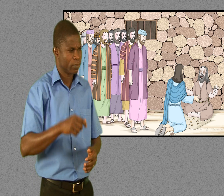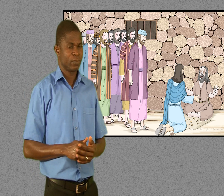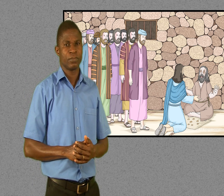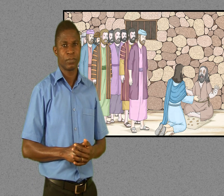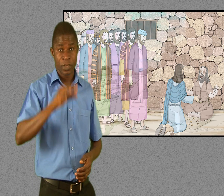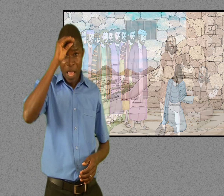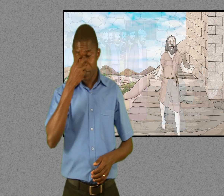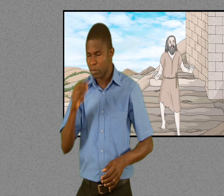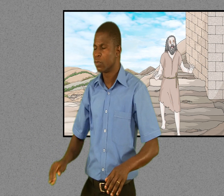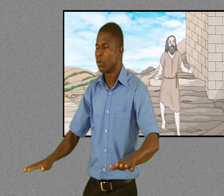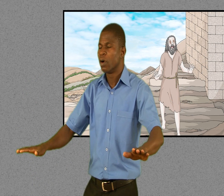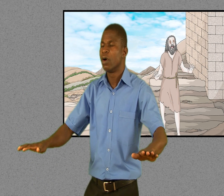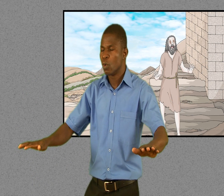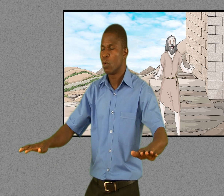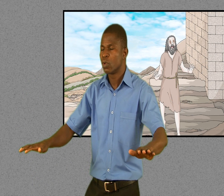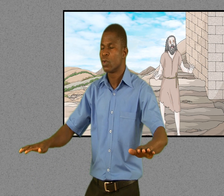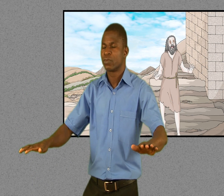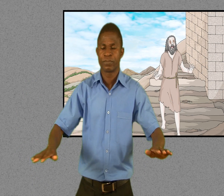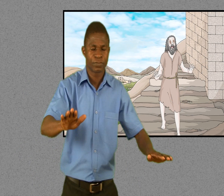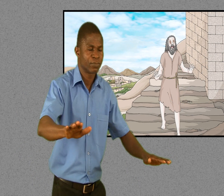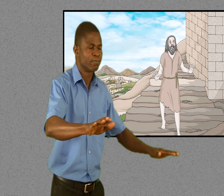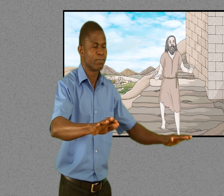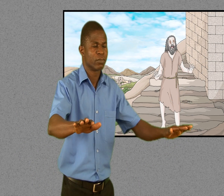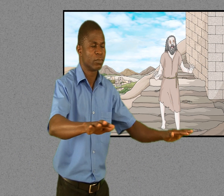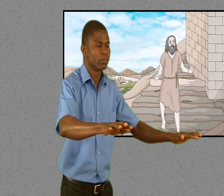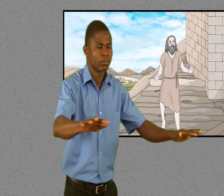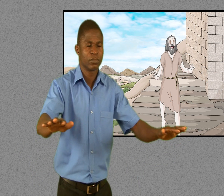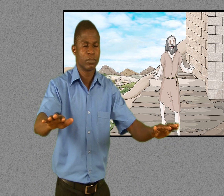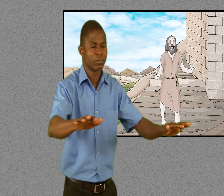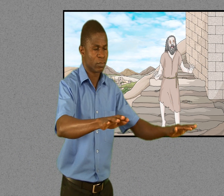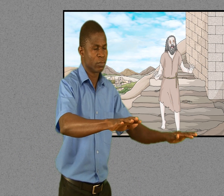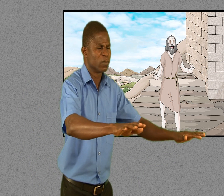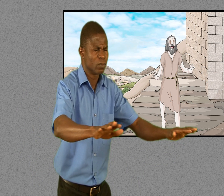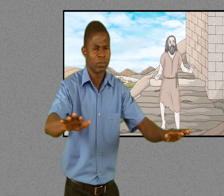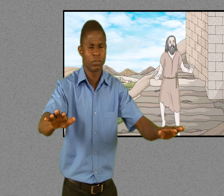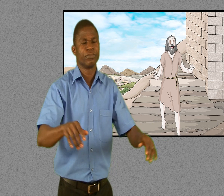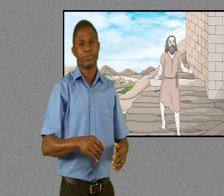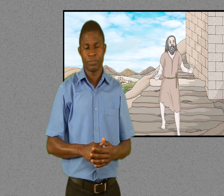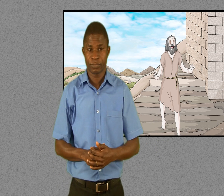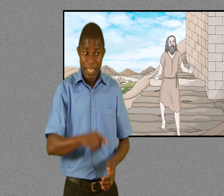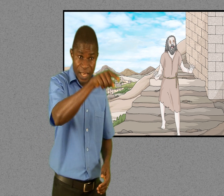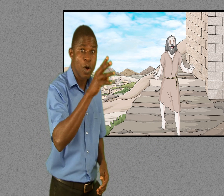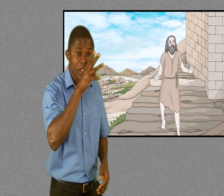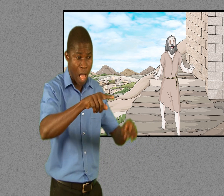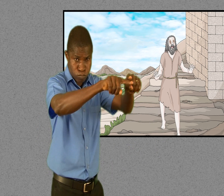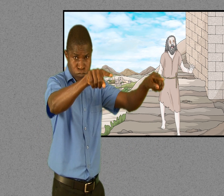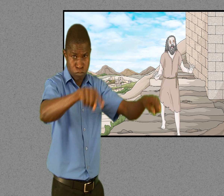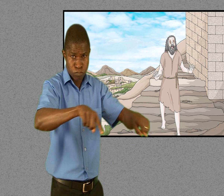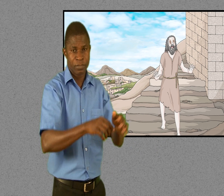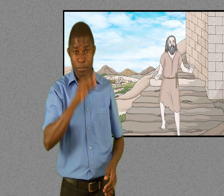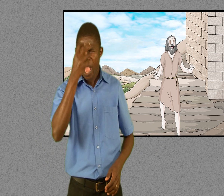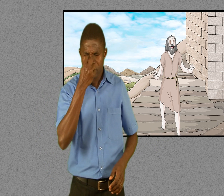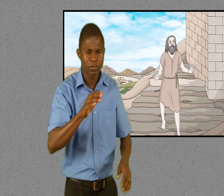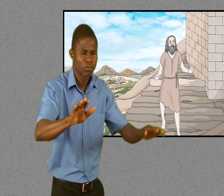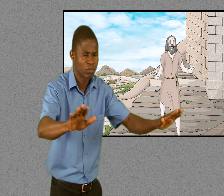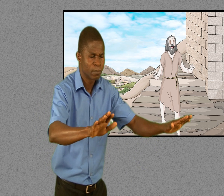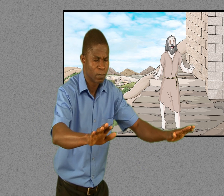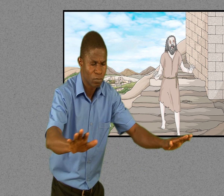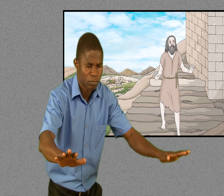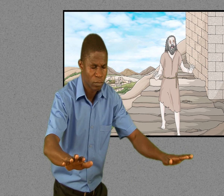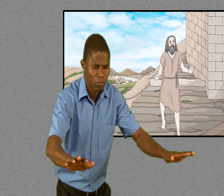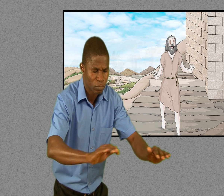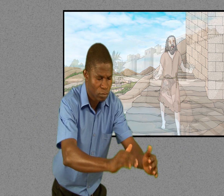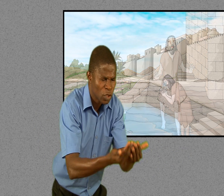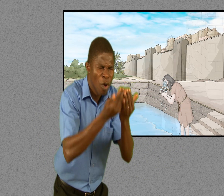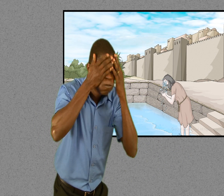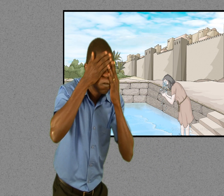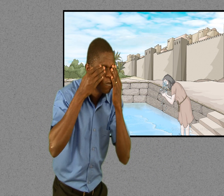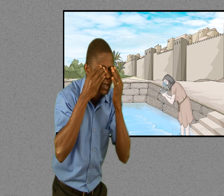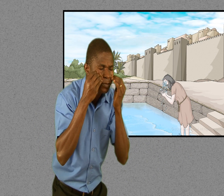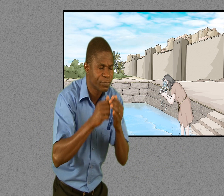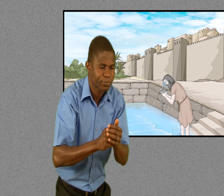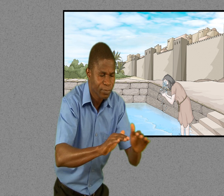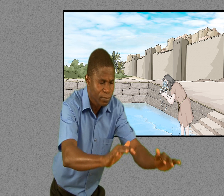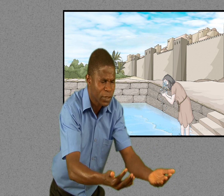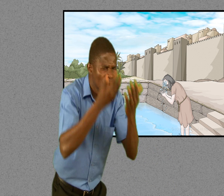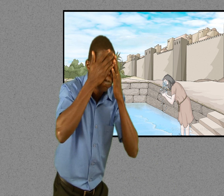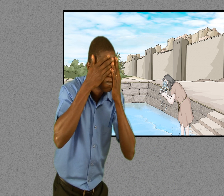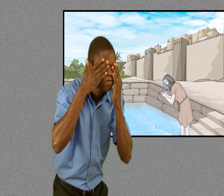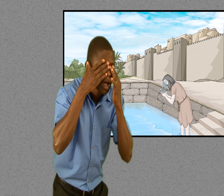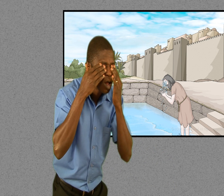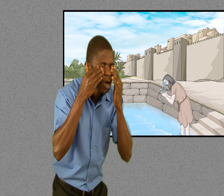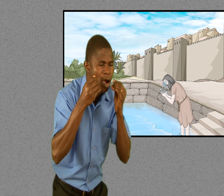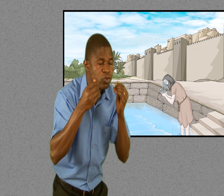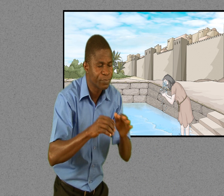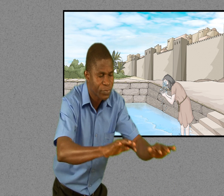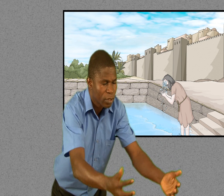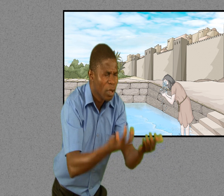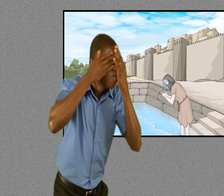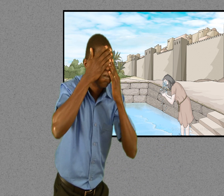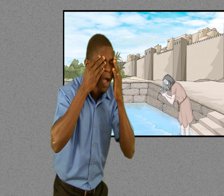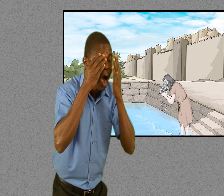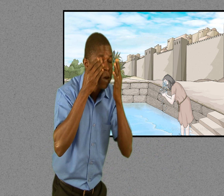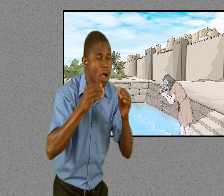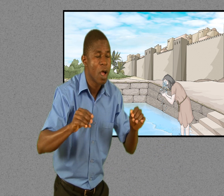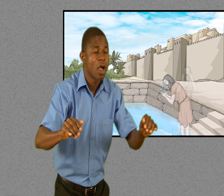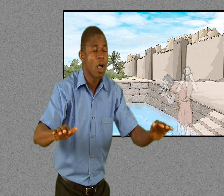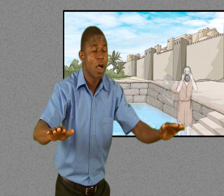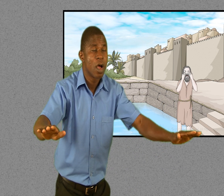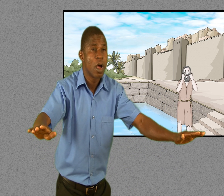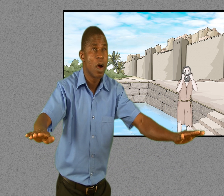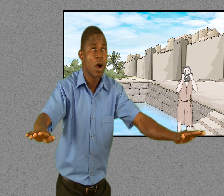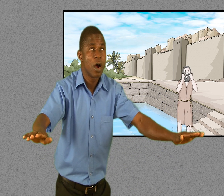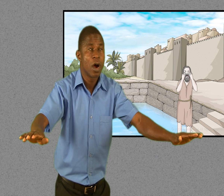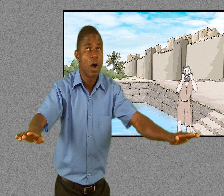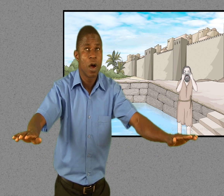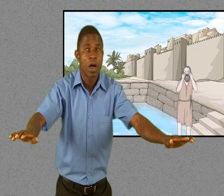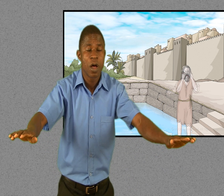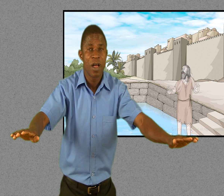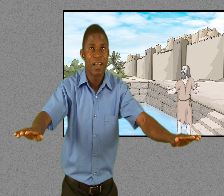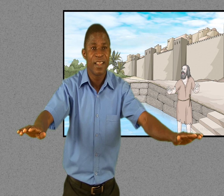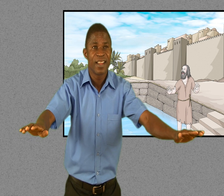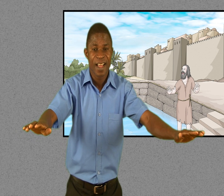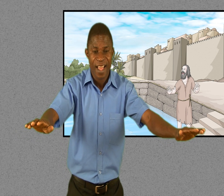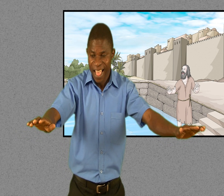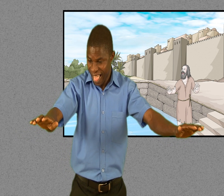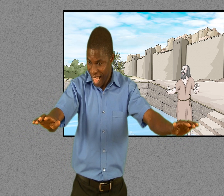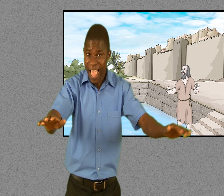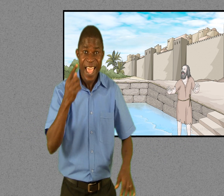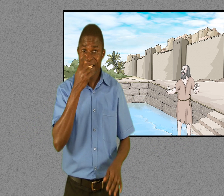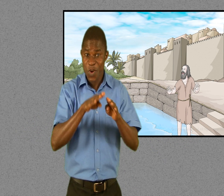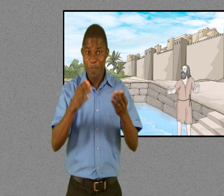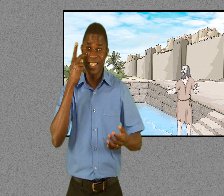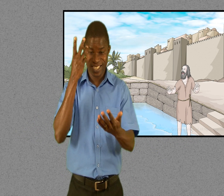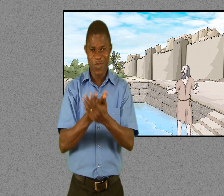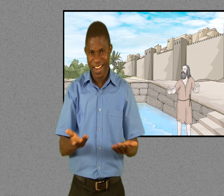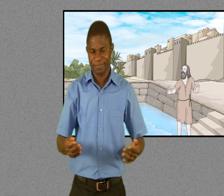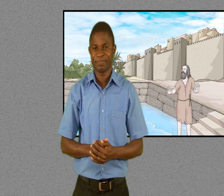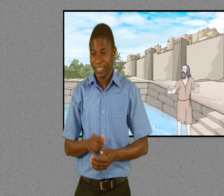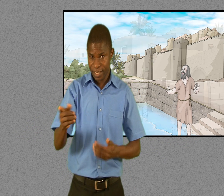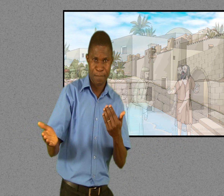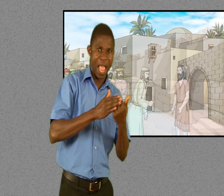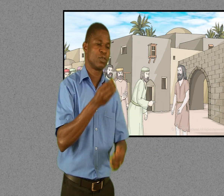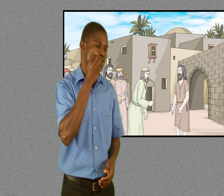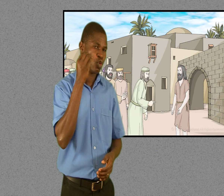So the man went and washed, and came back seeing.